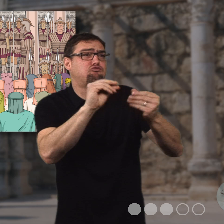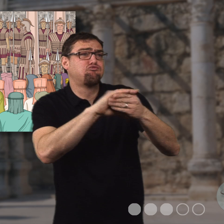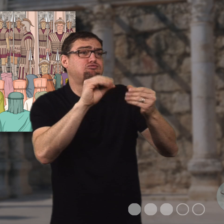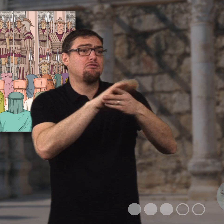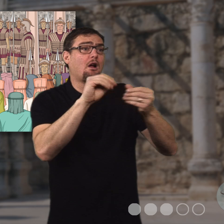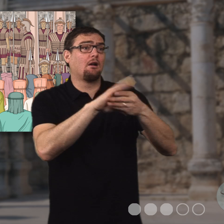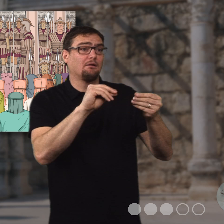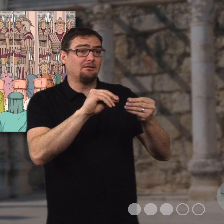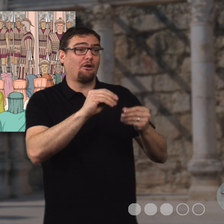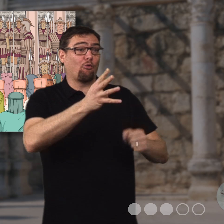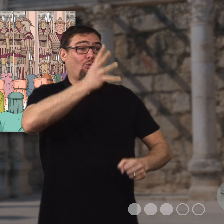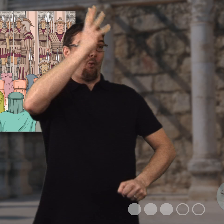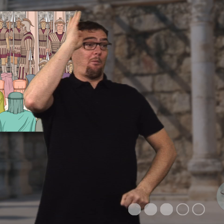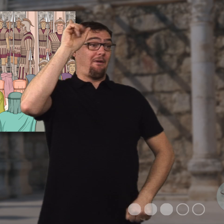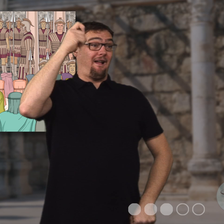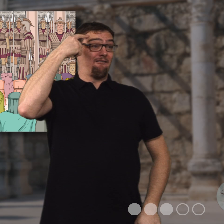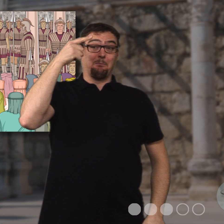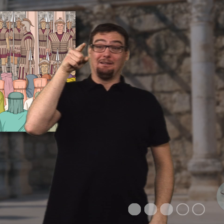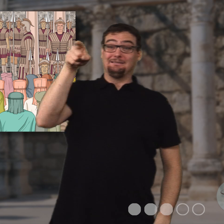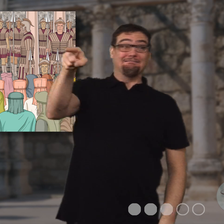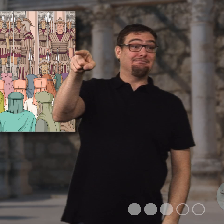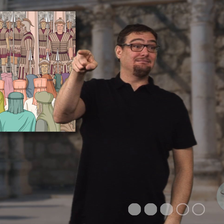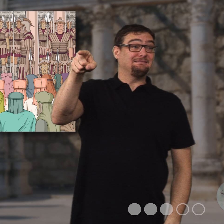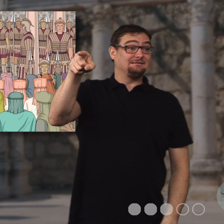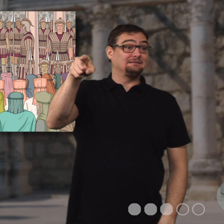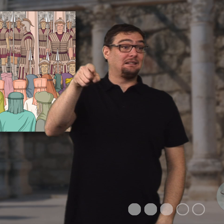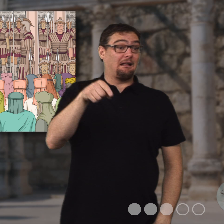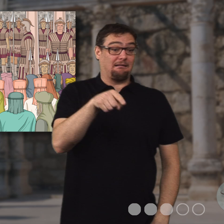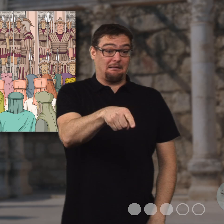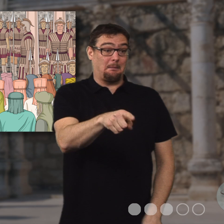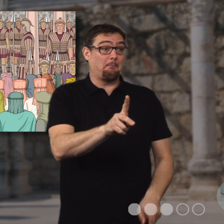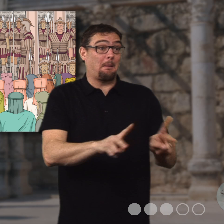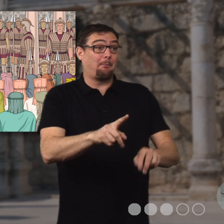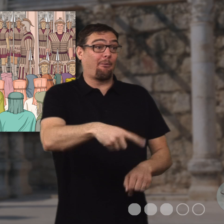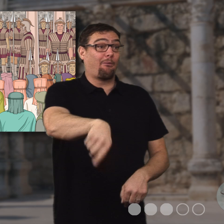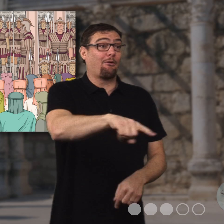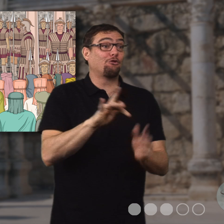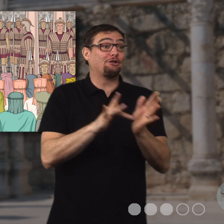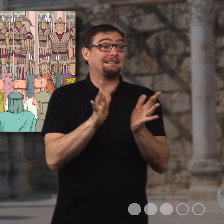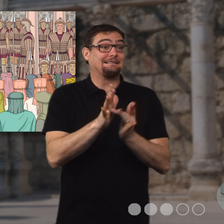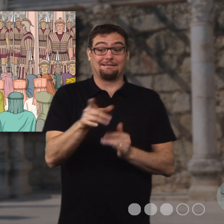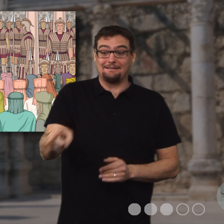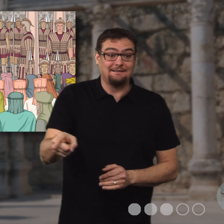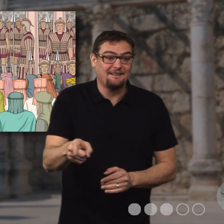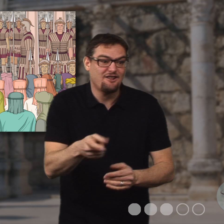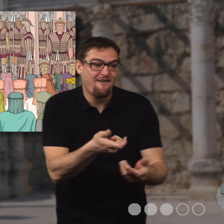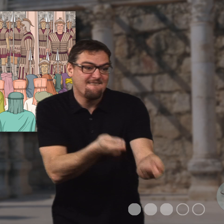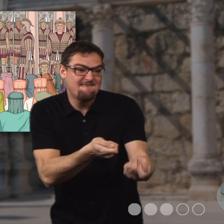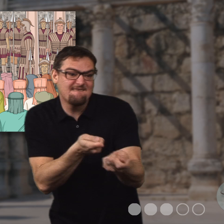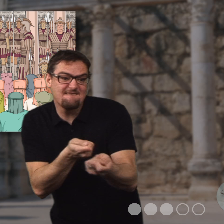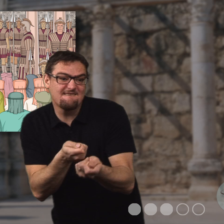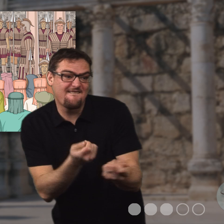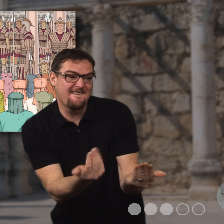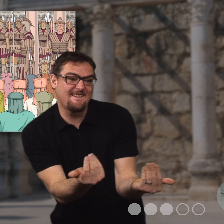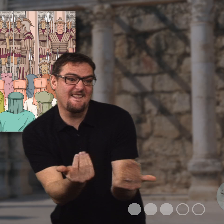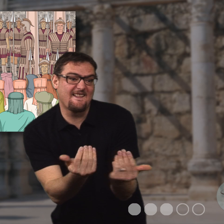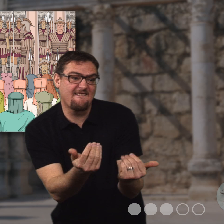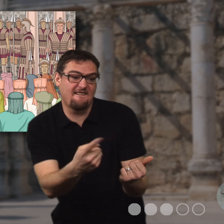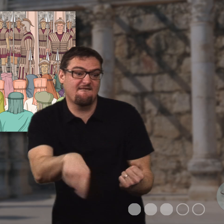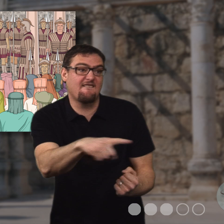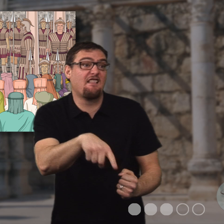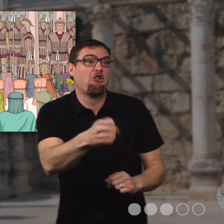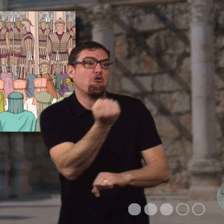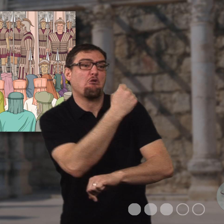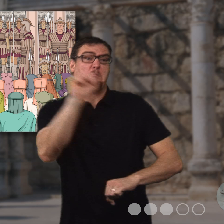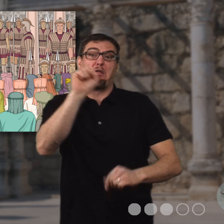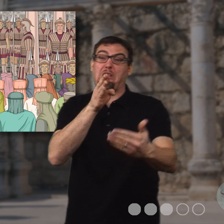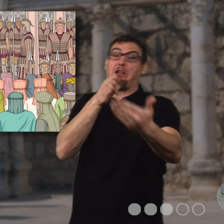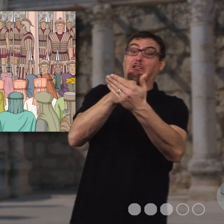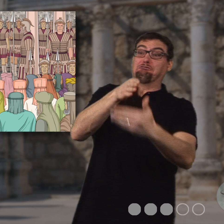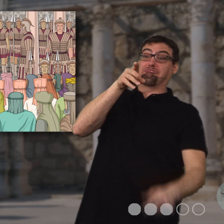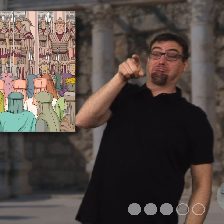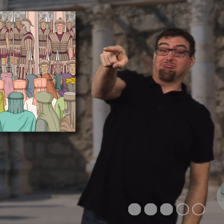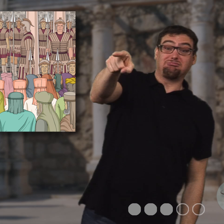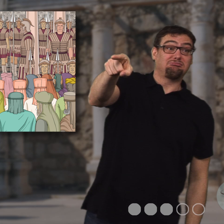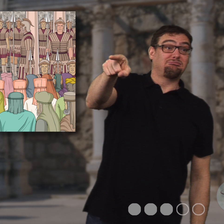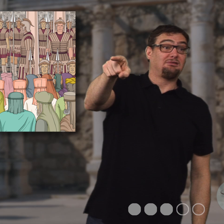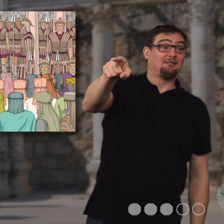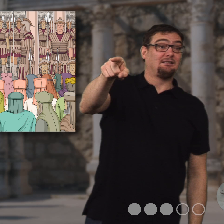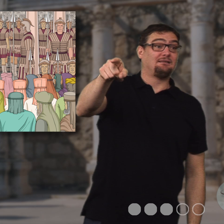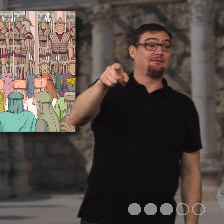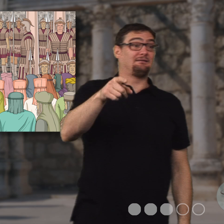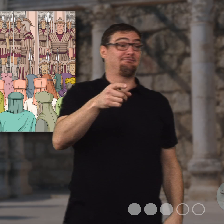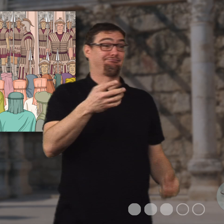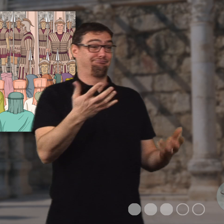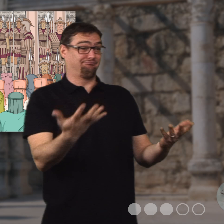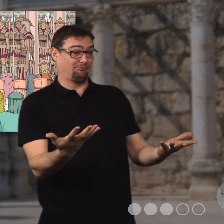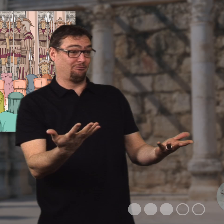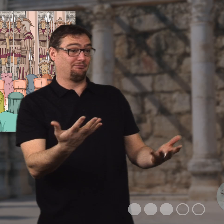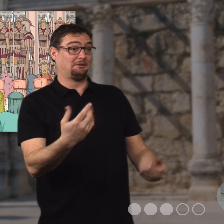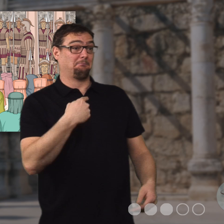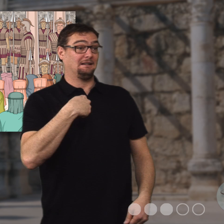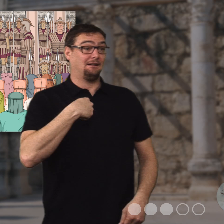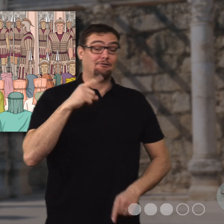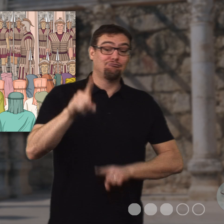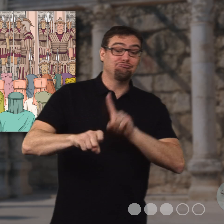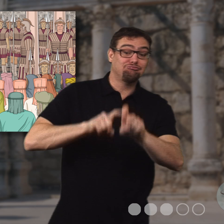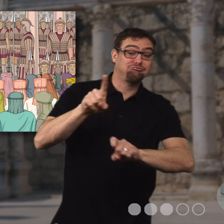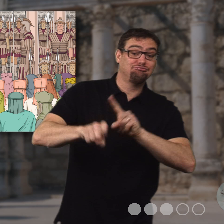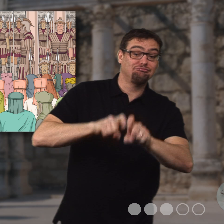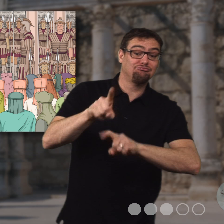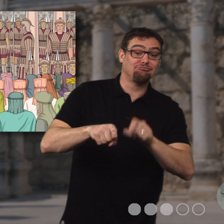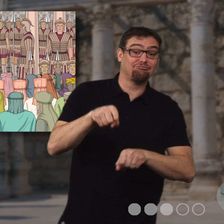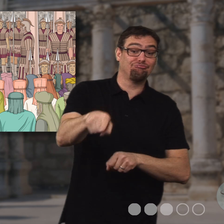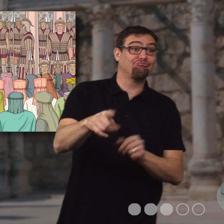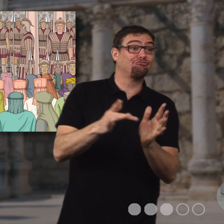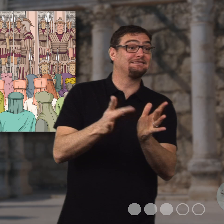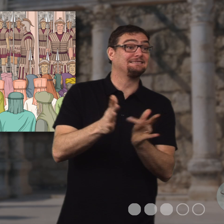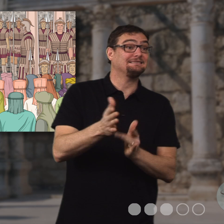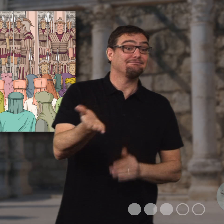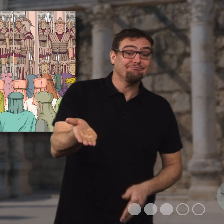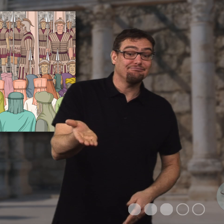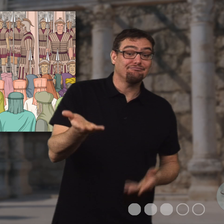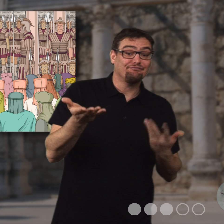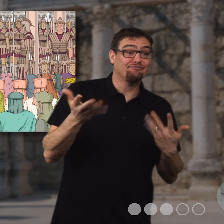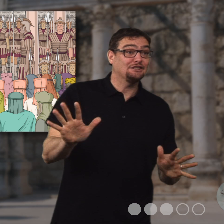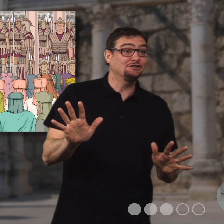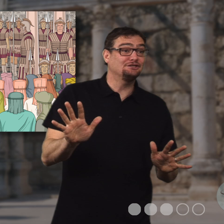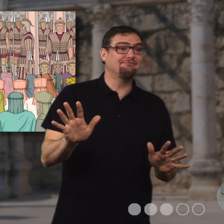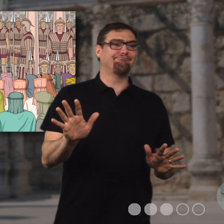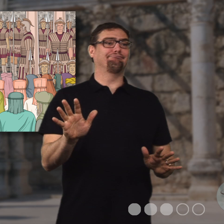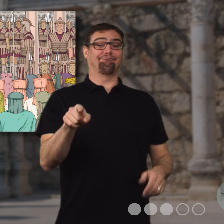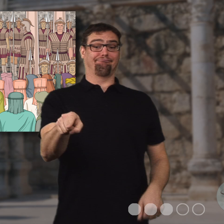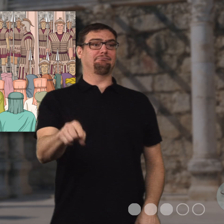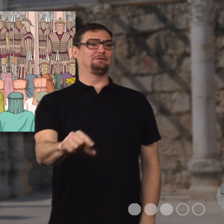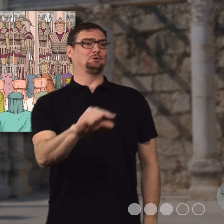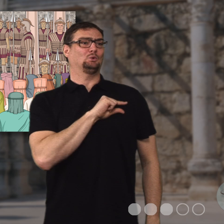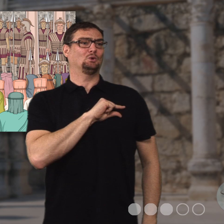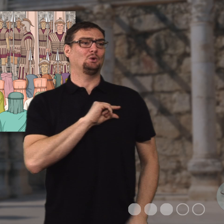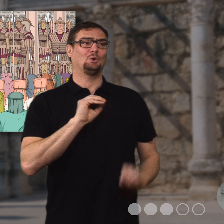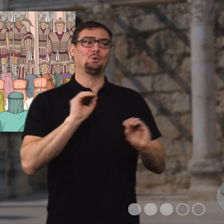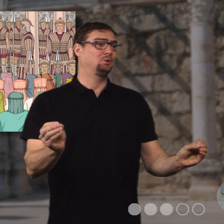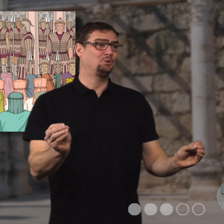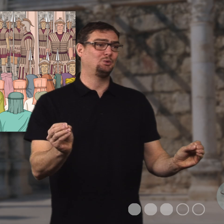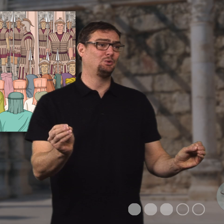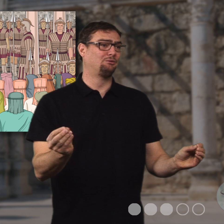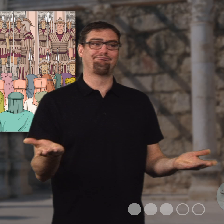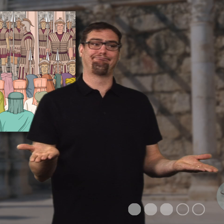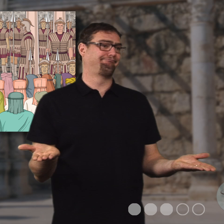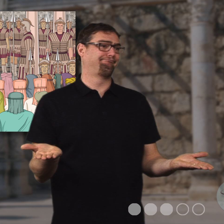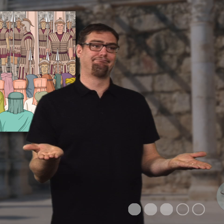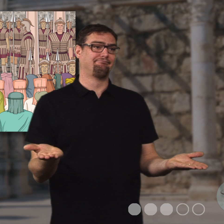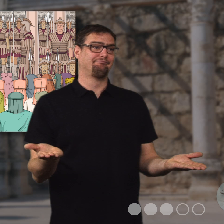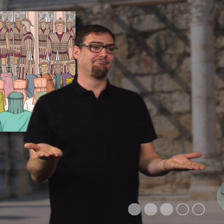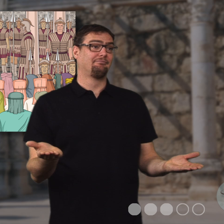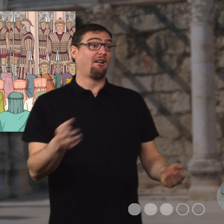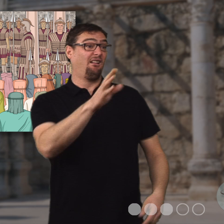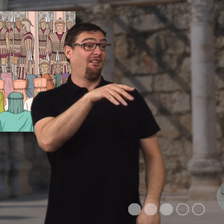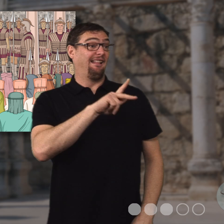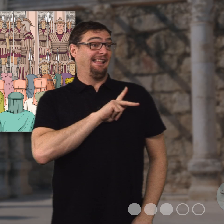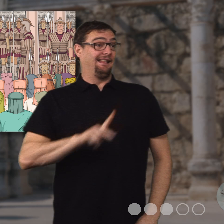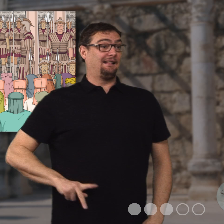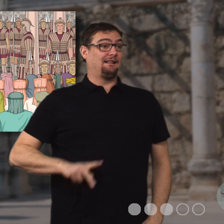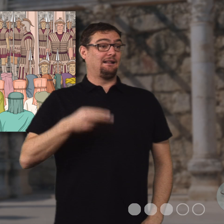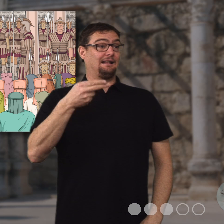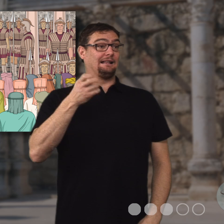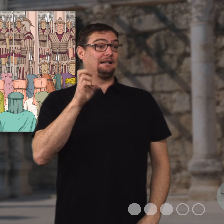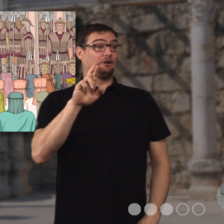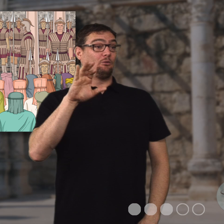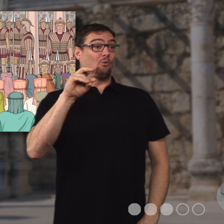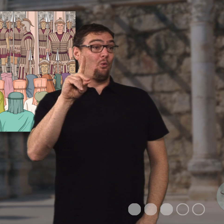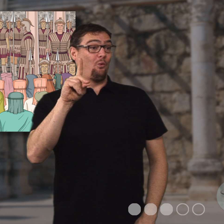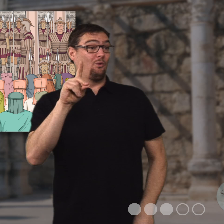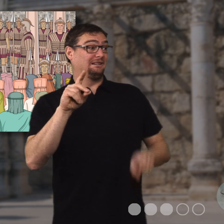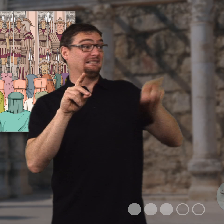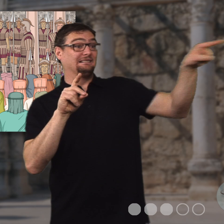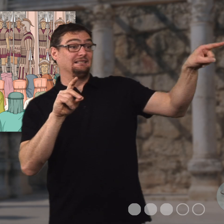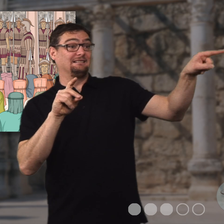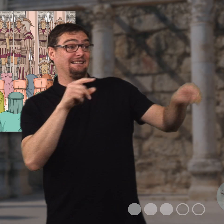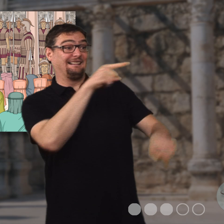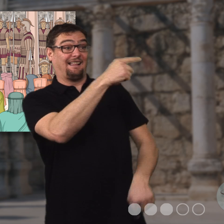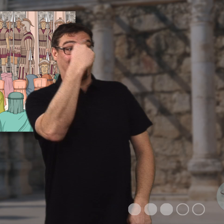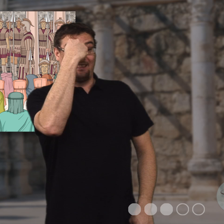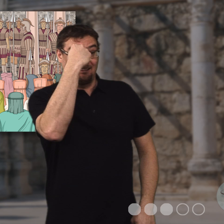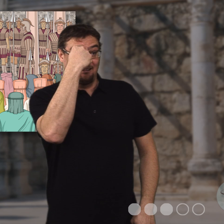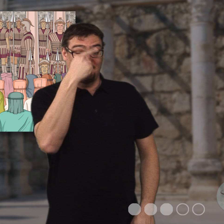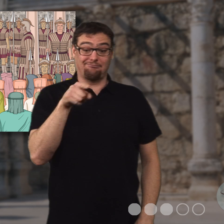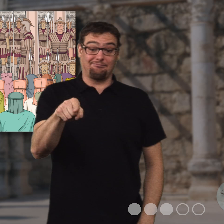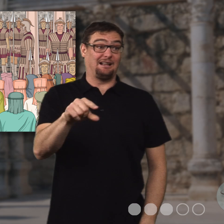I have examined Him here in your presence and found Him not guilty of your charges against Him.